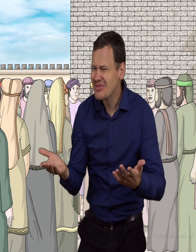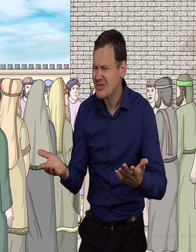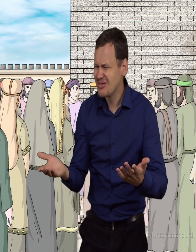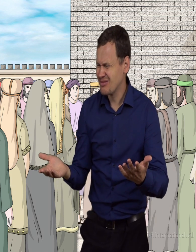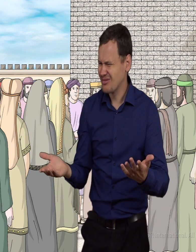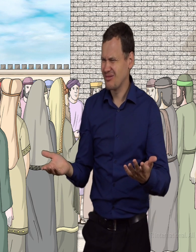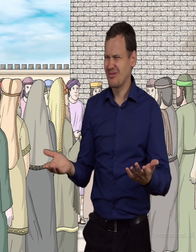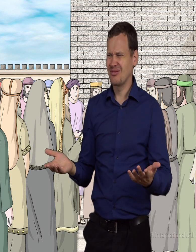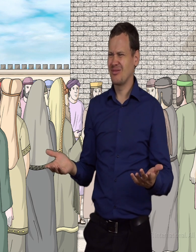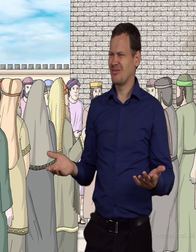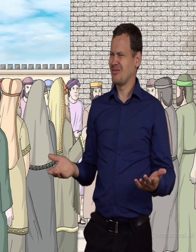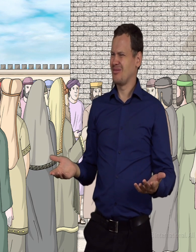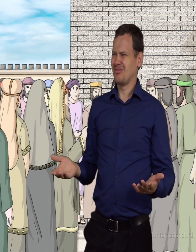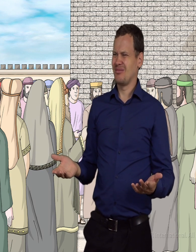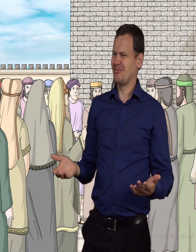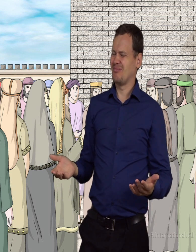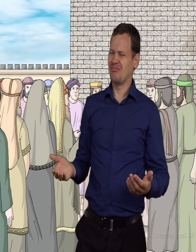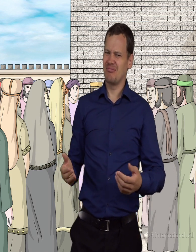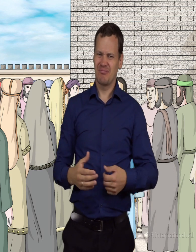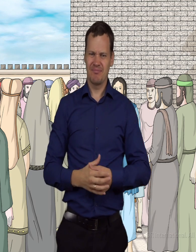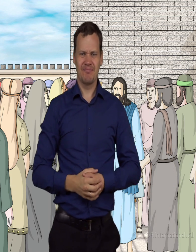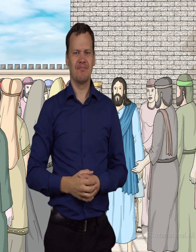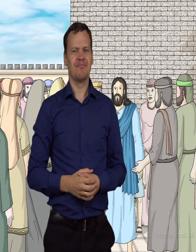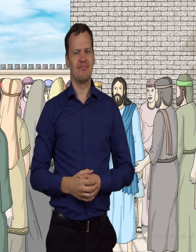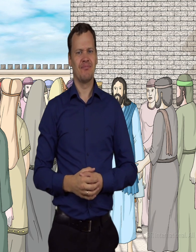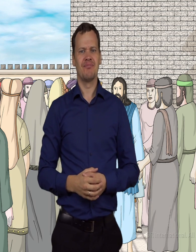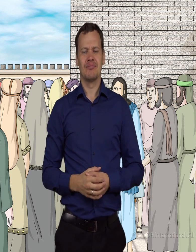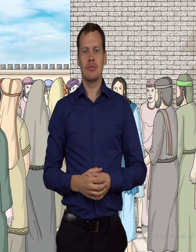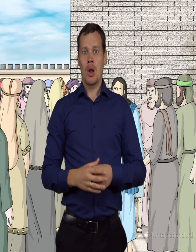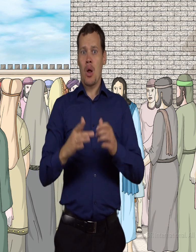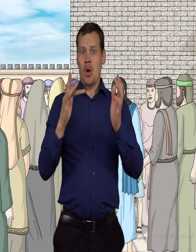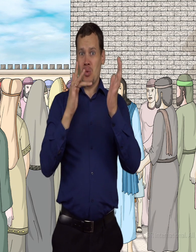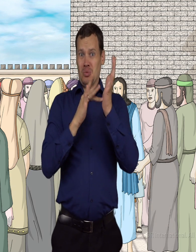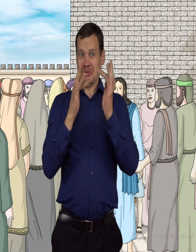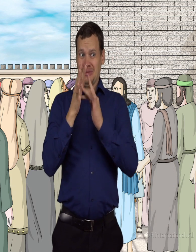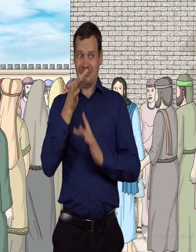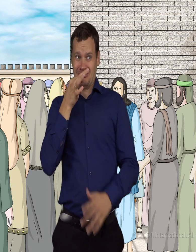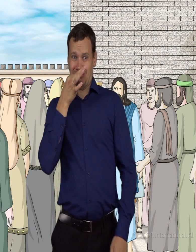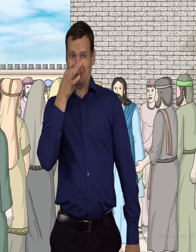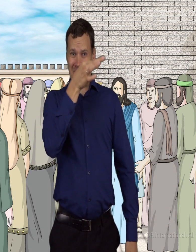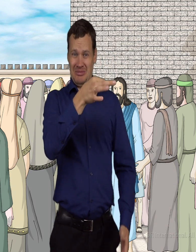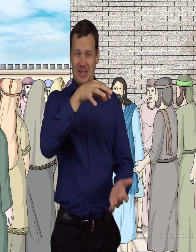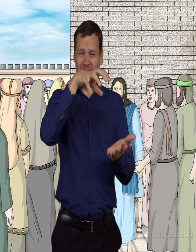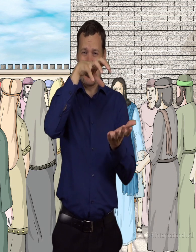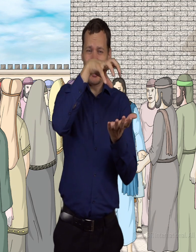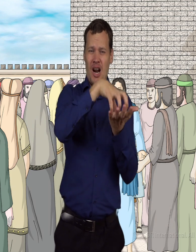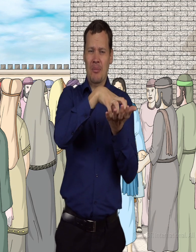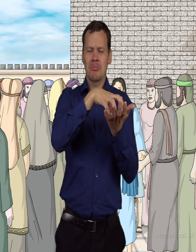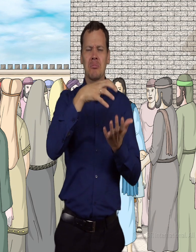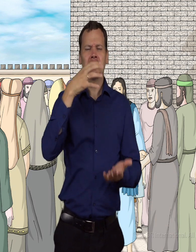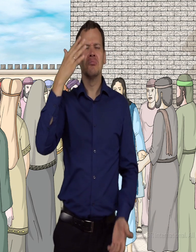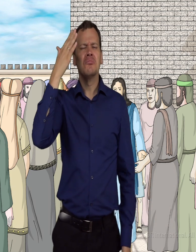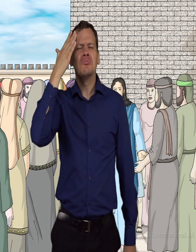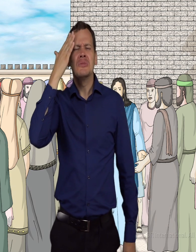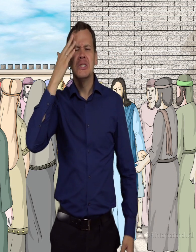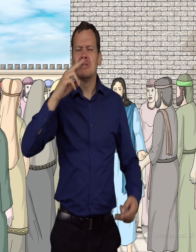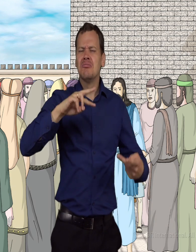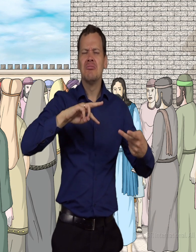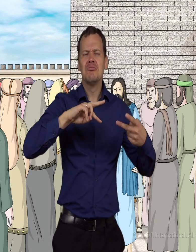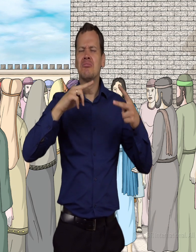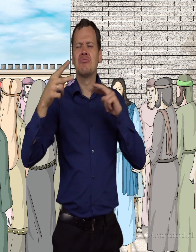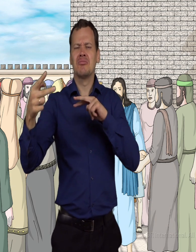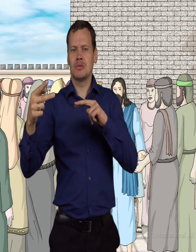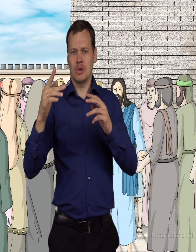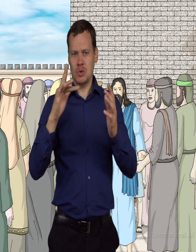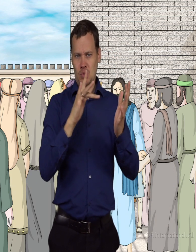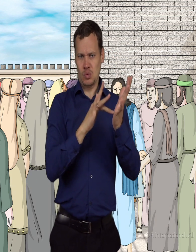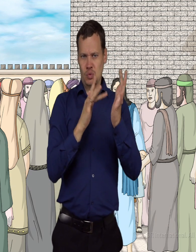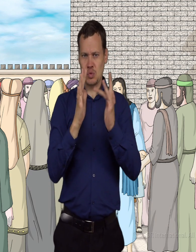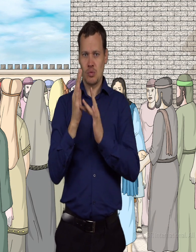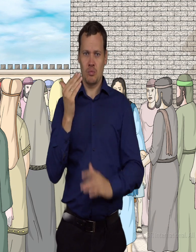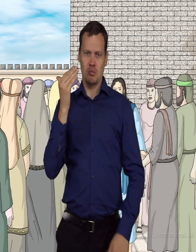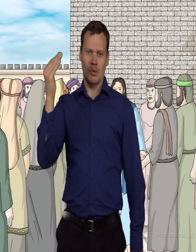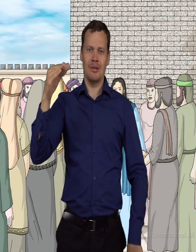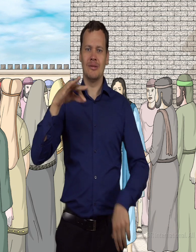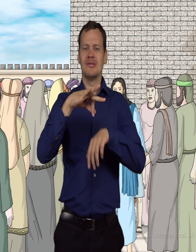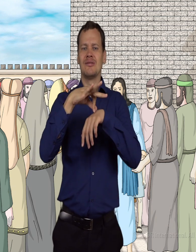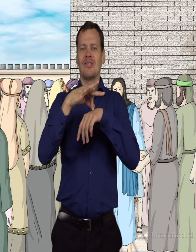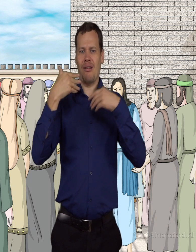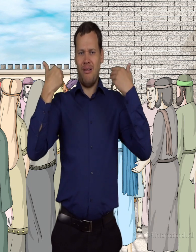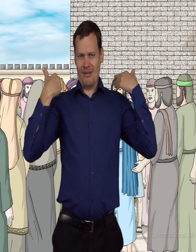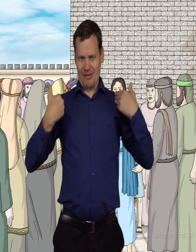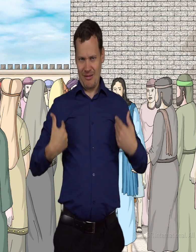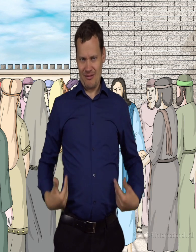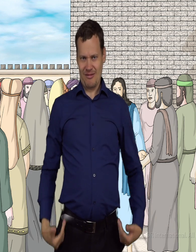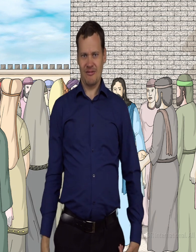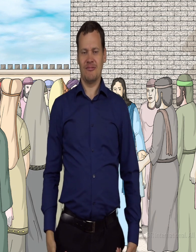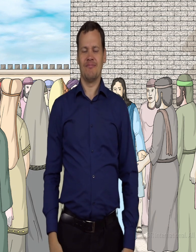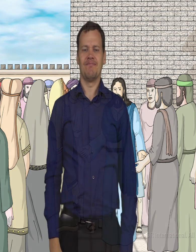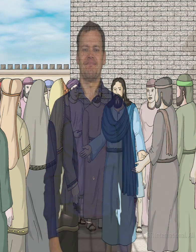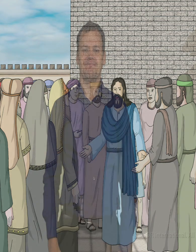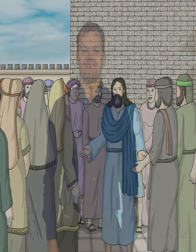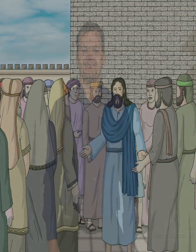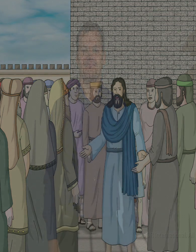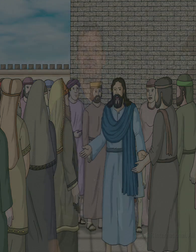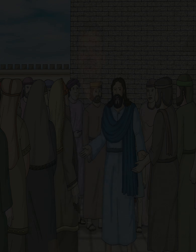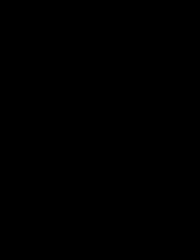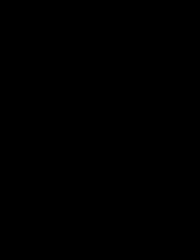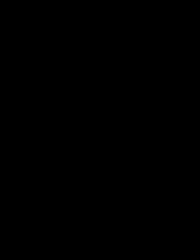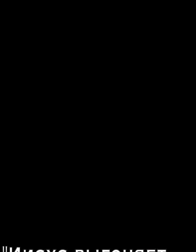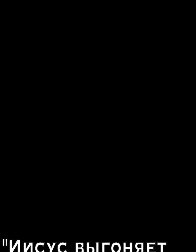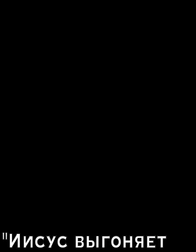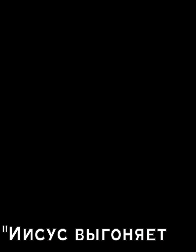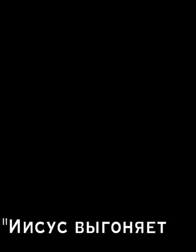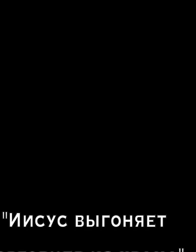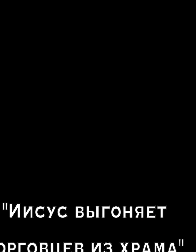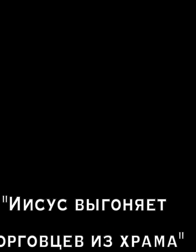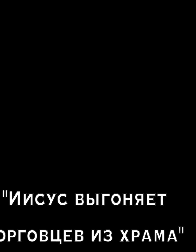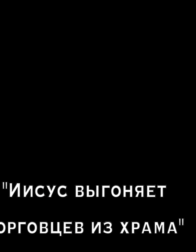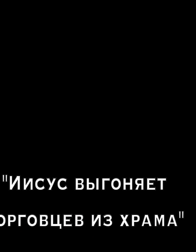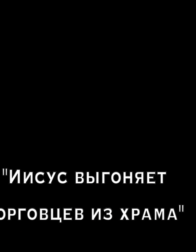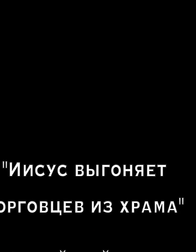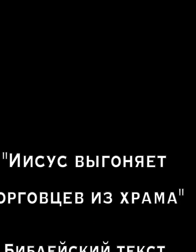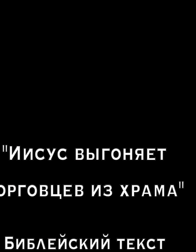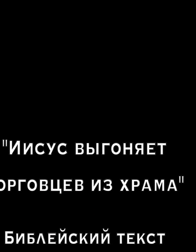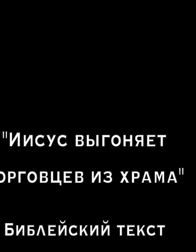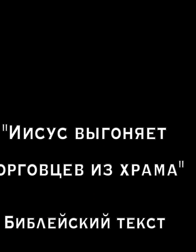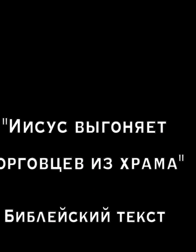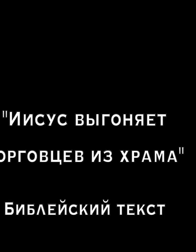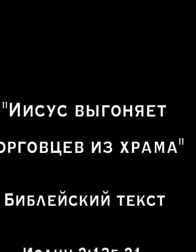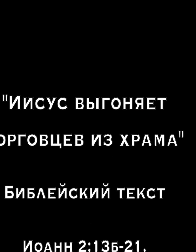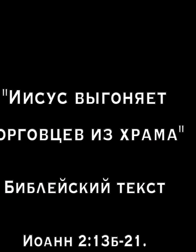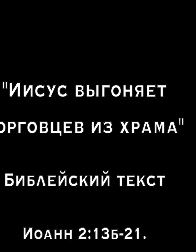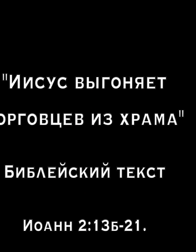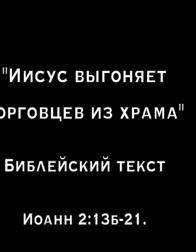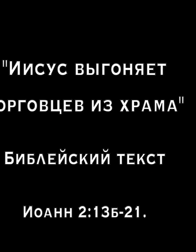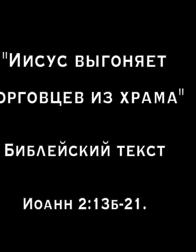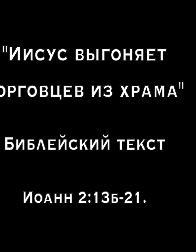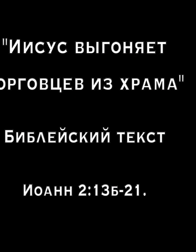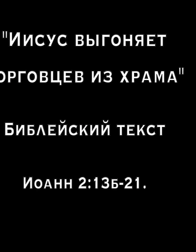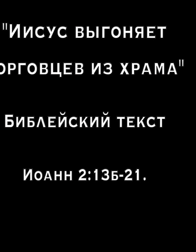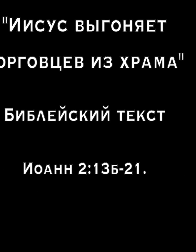But Jesus was speaking about the temple of His body.